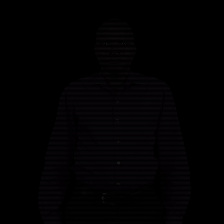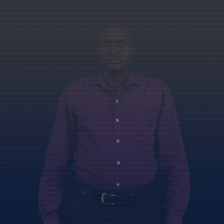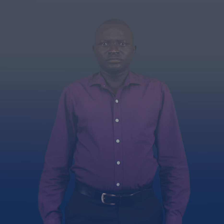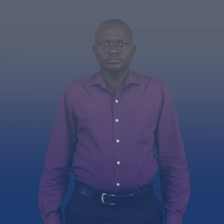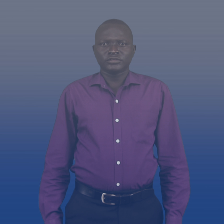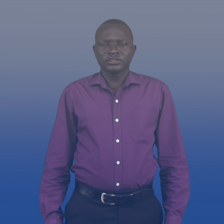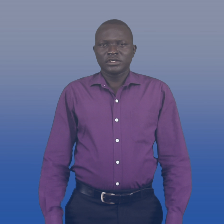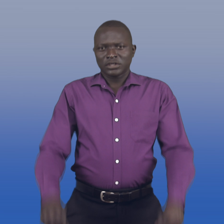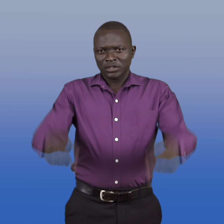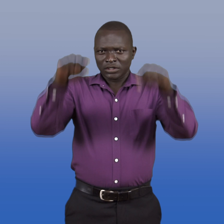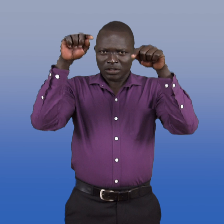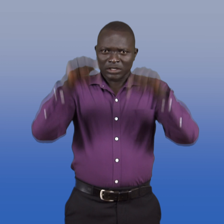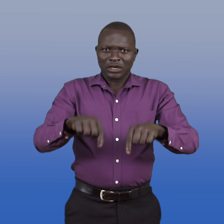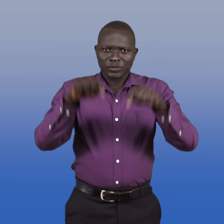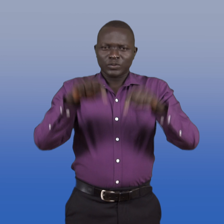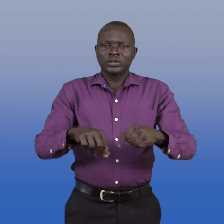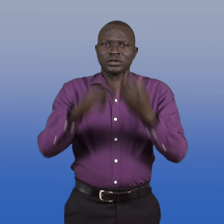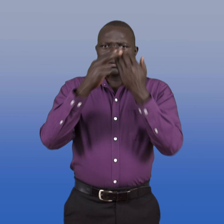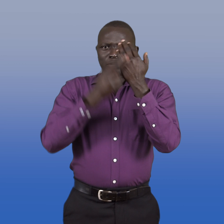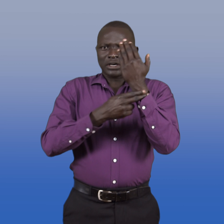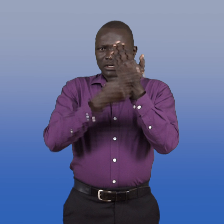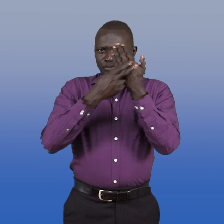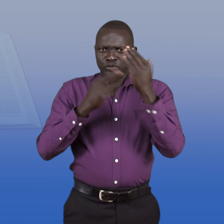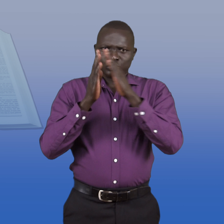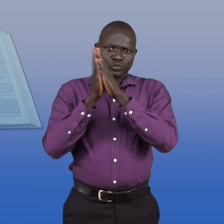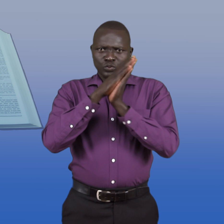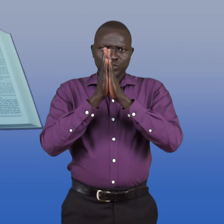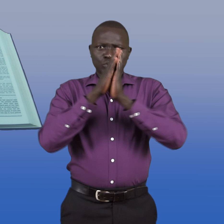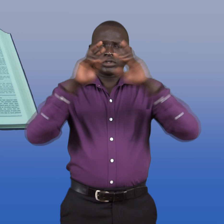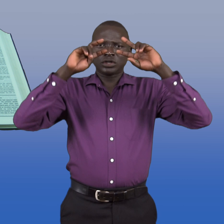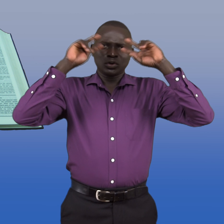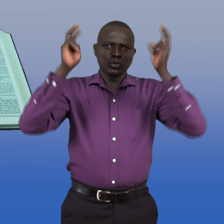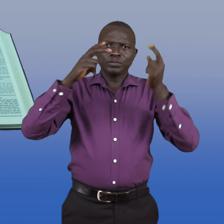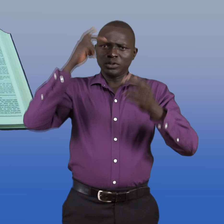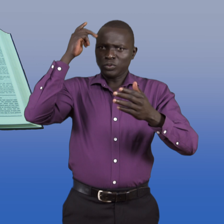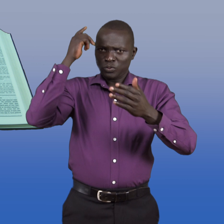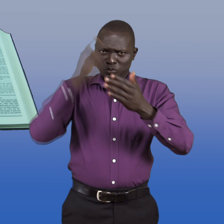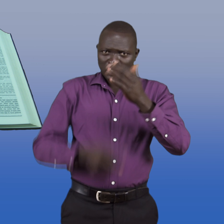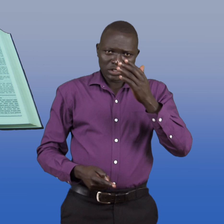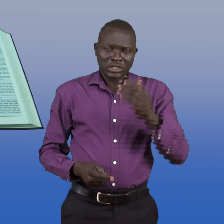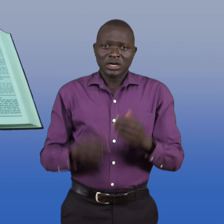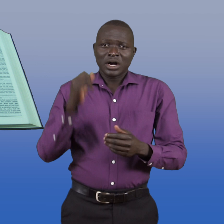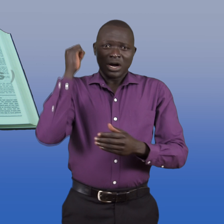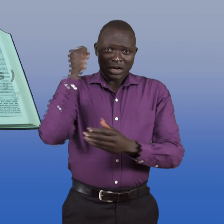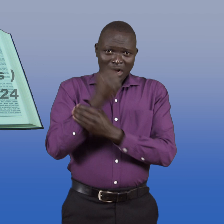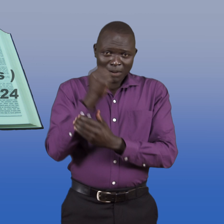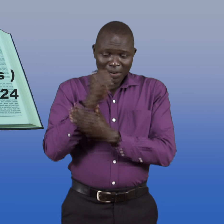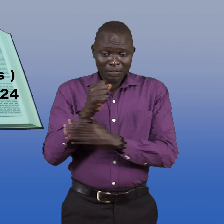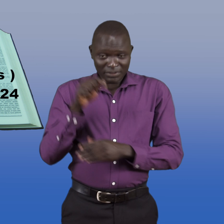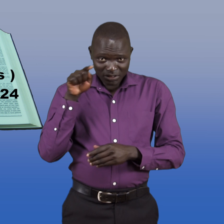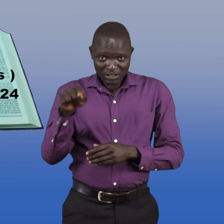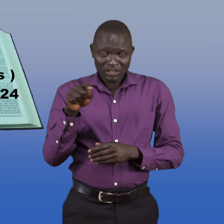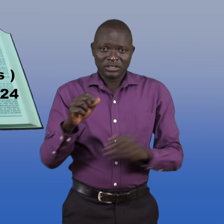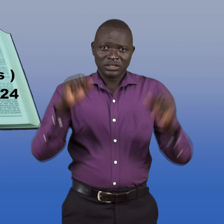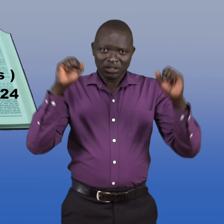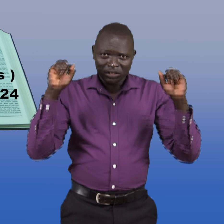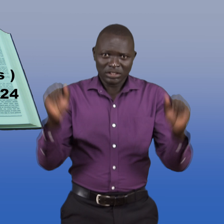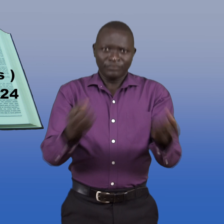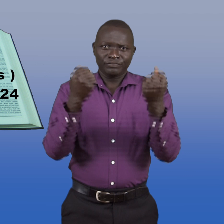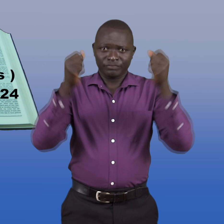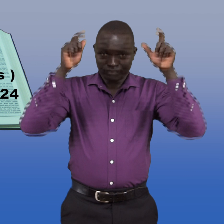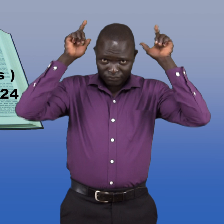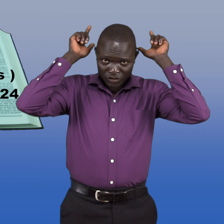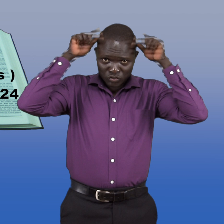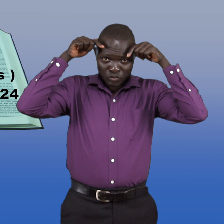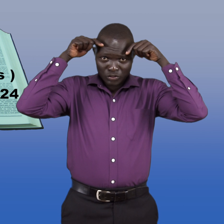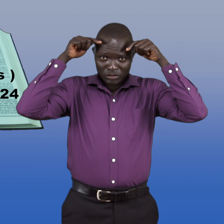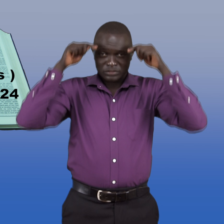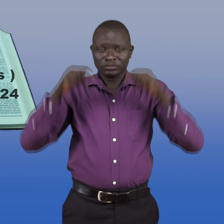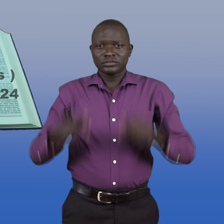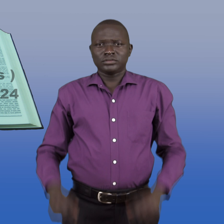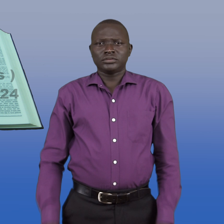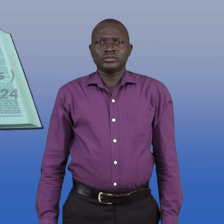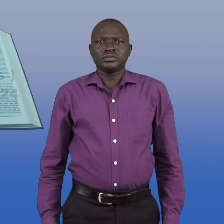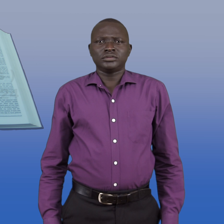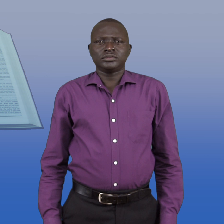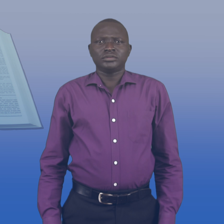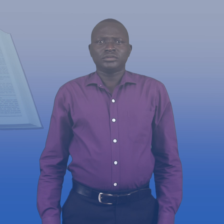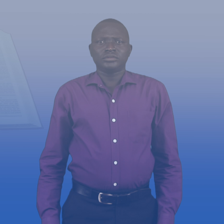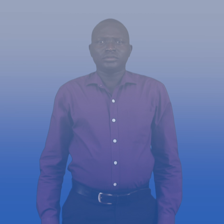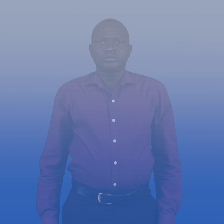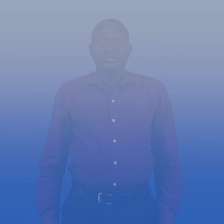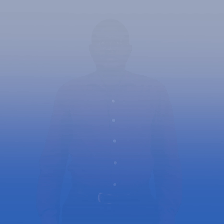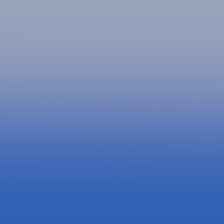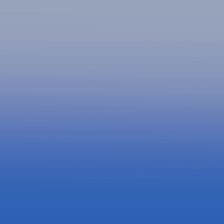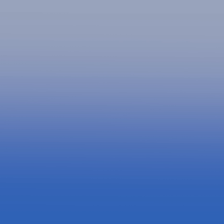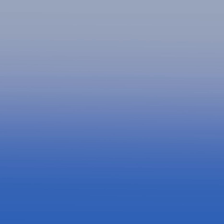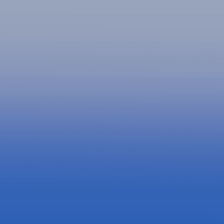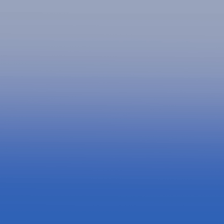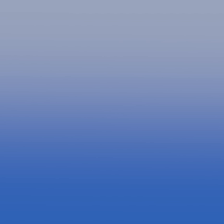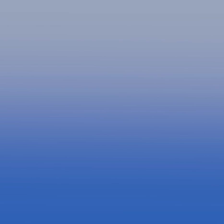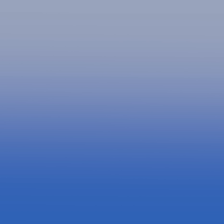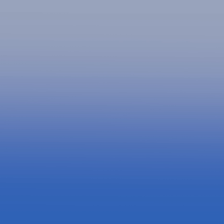Abram saves Lot